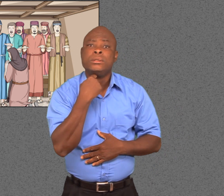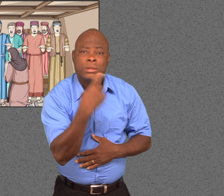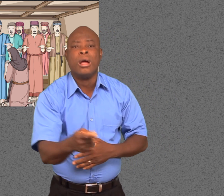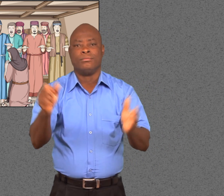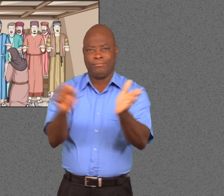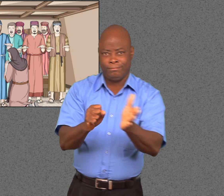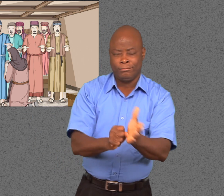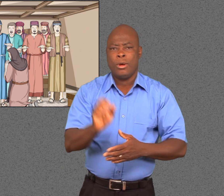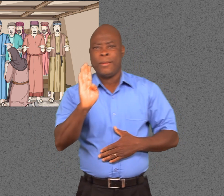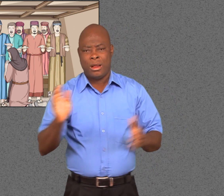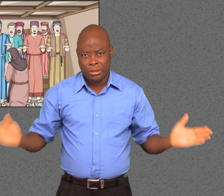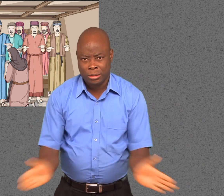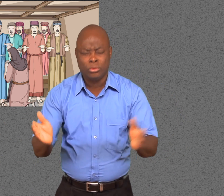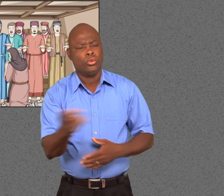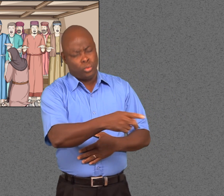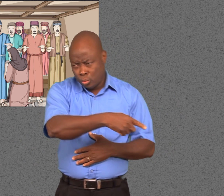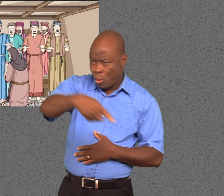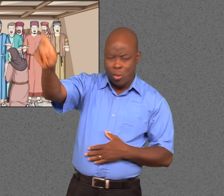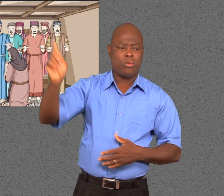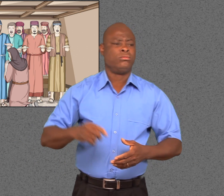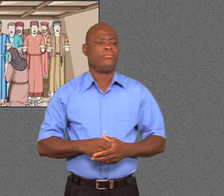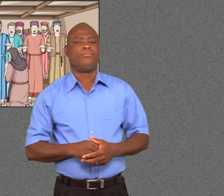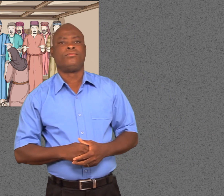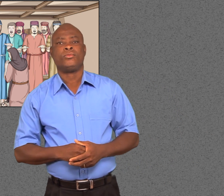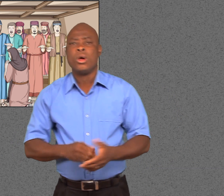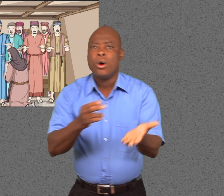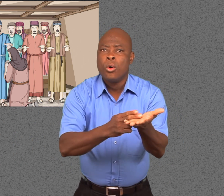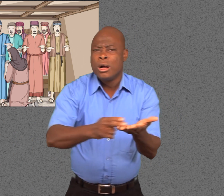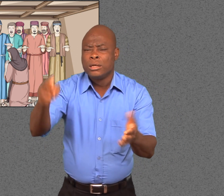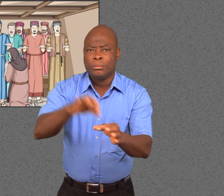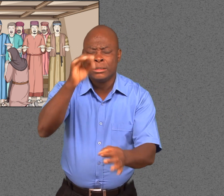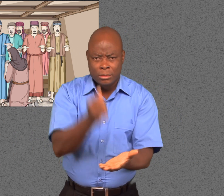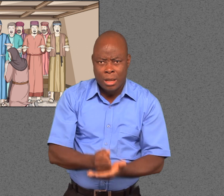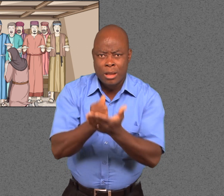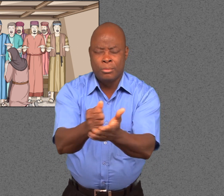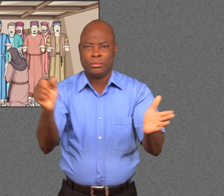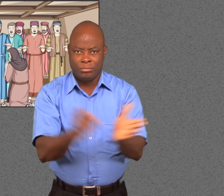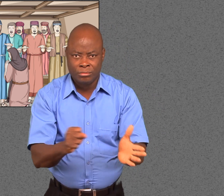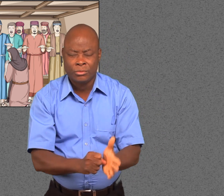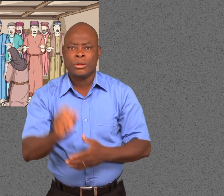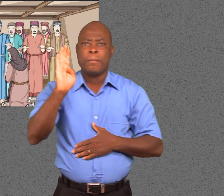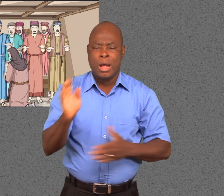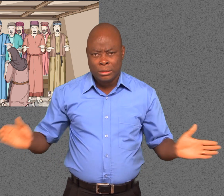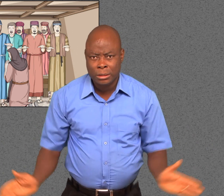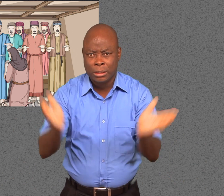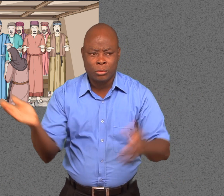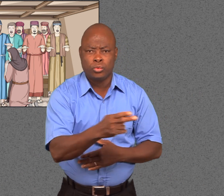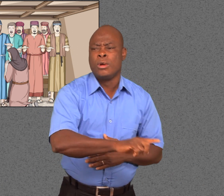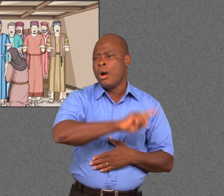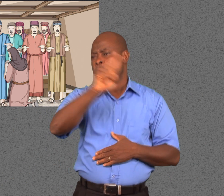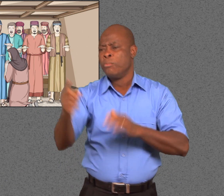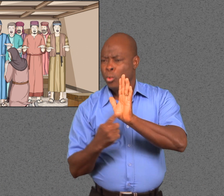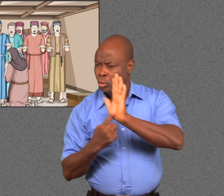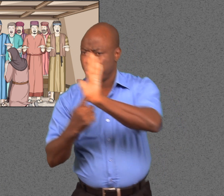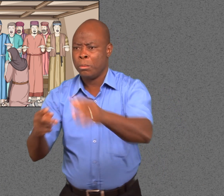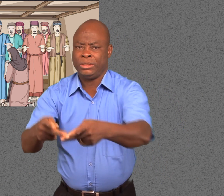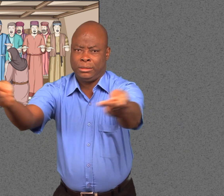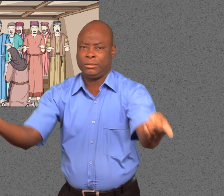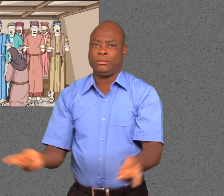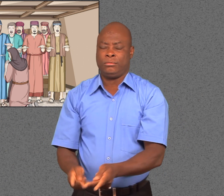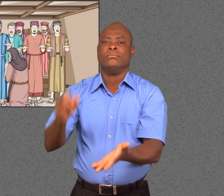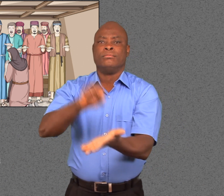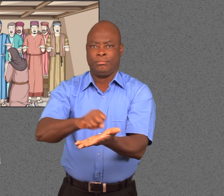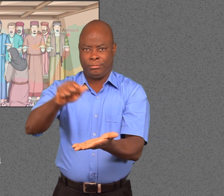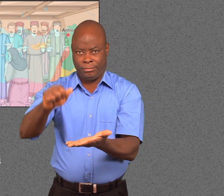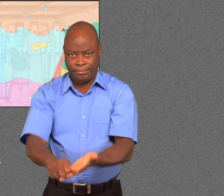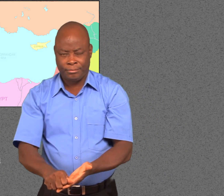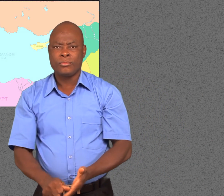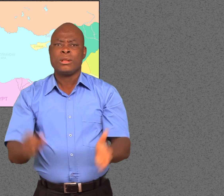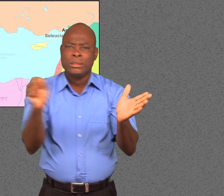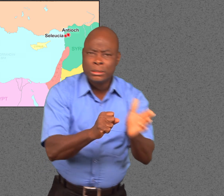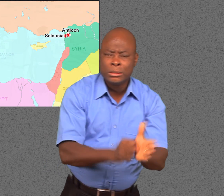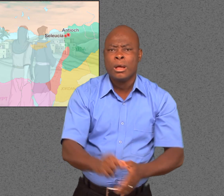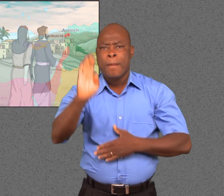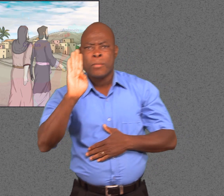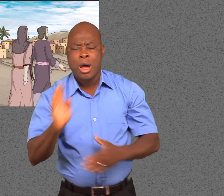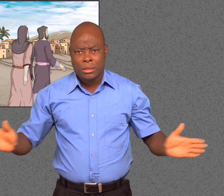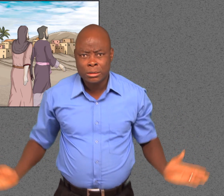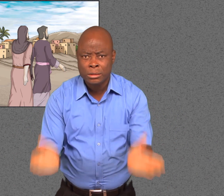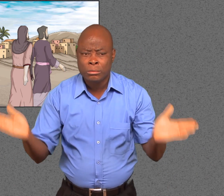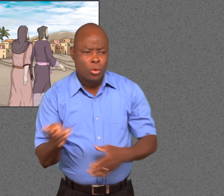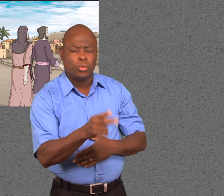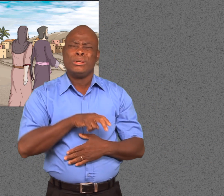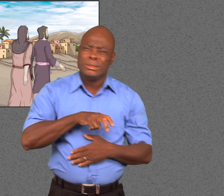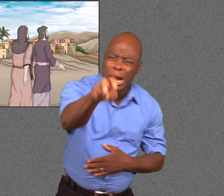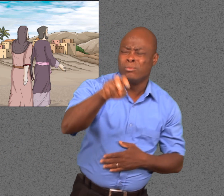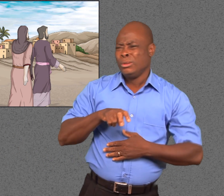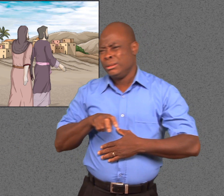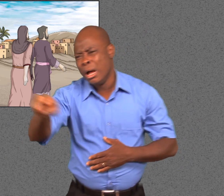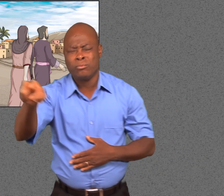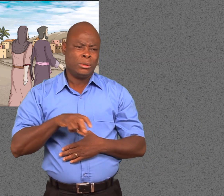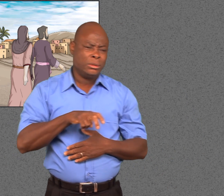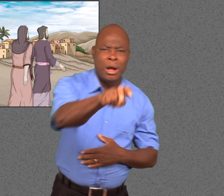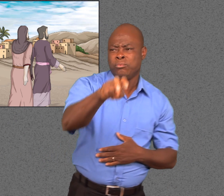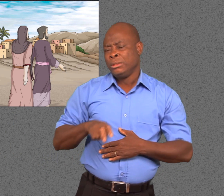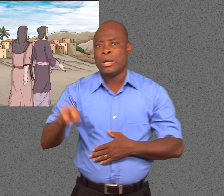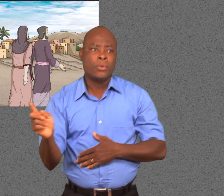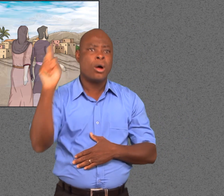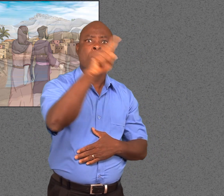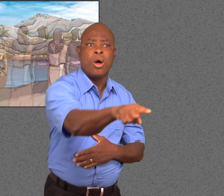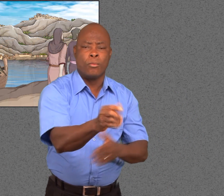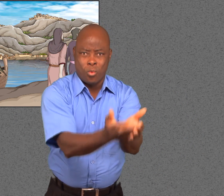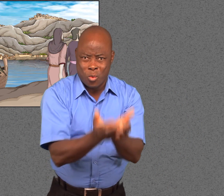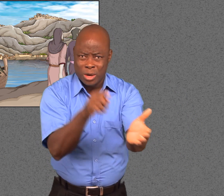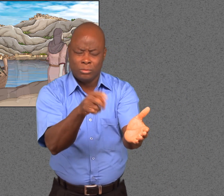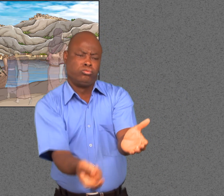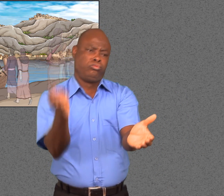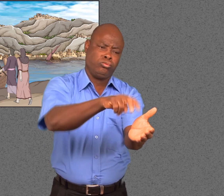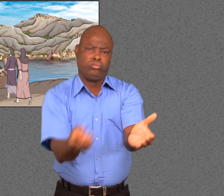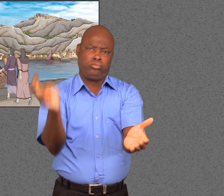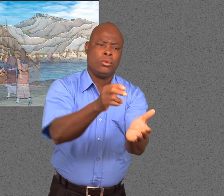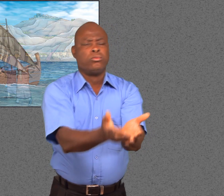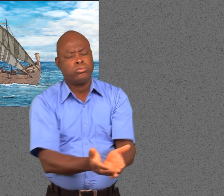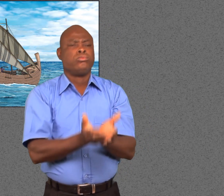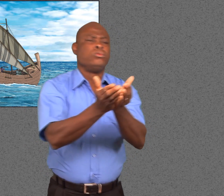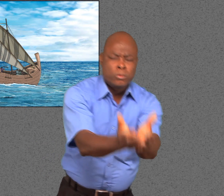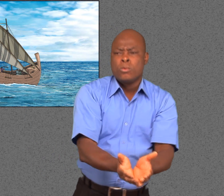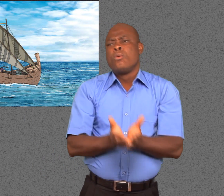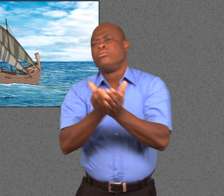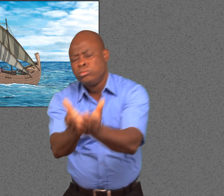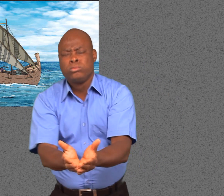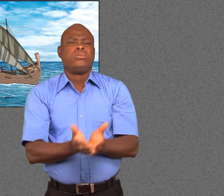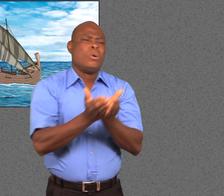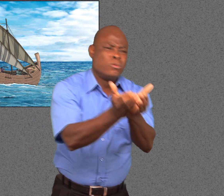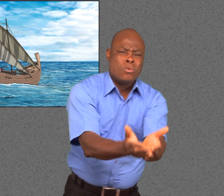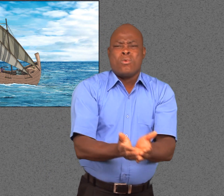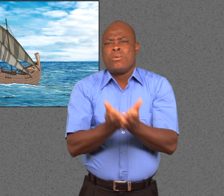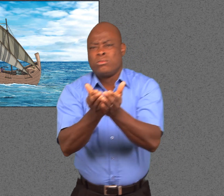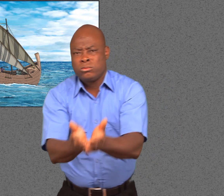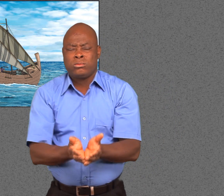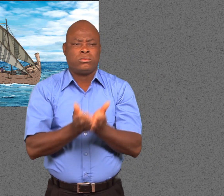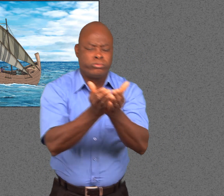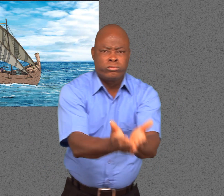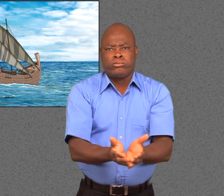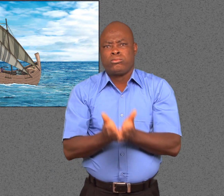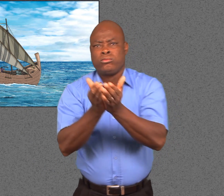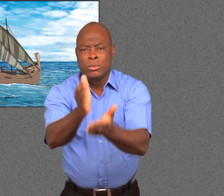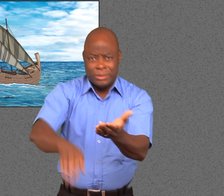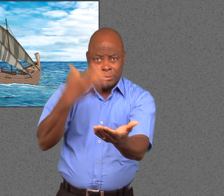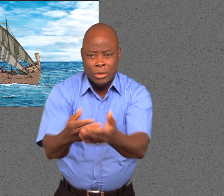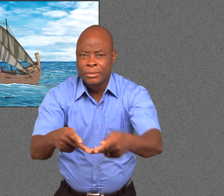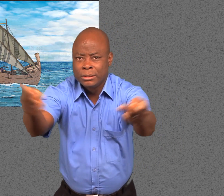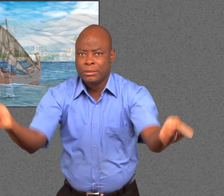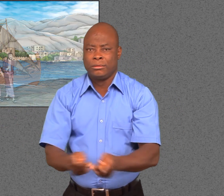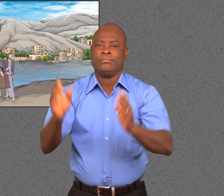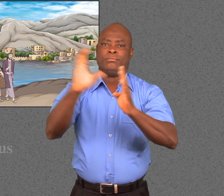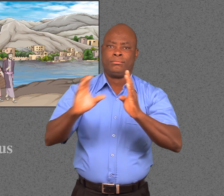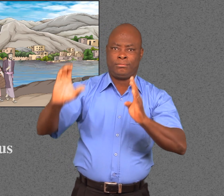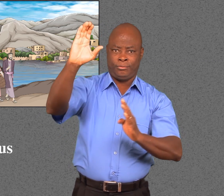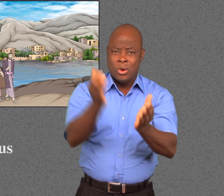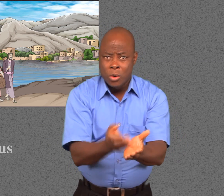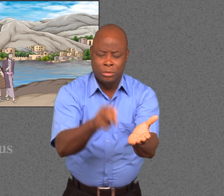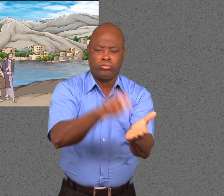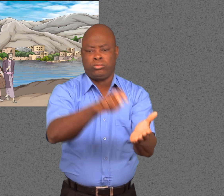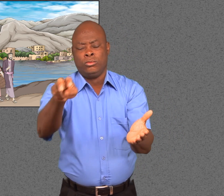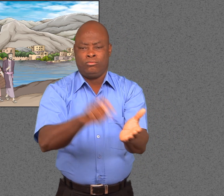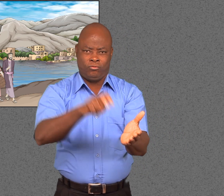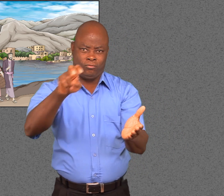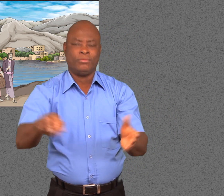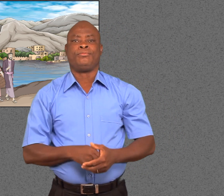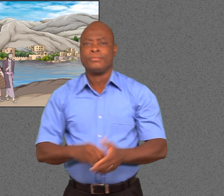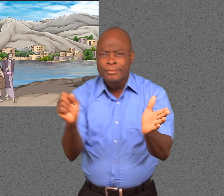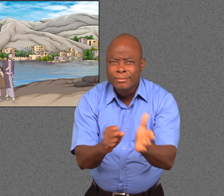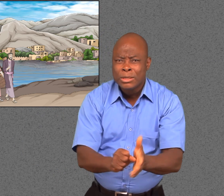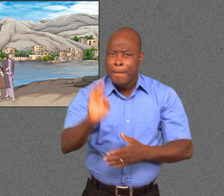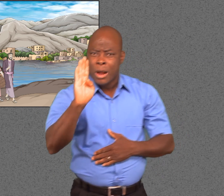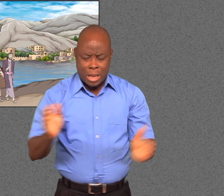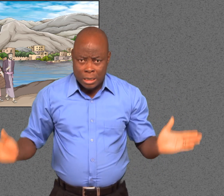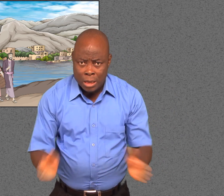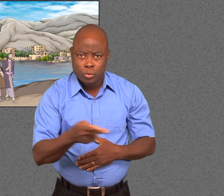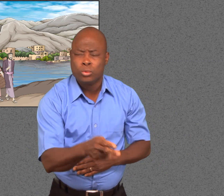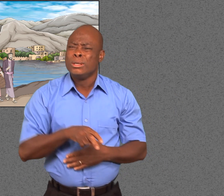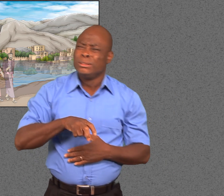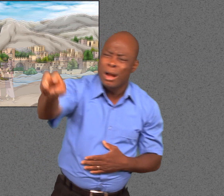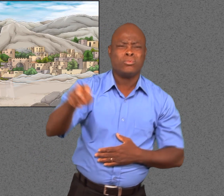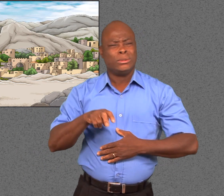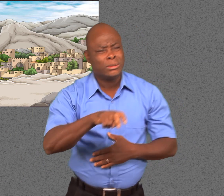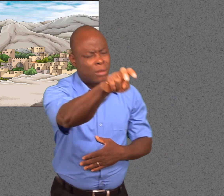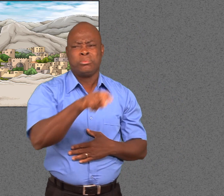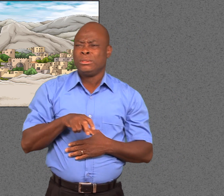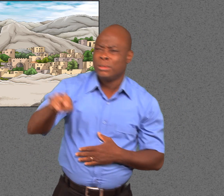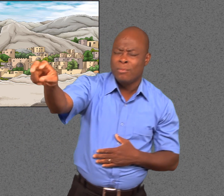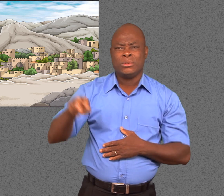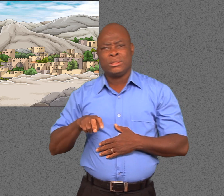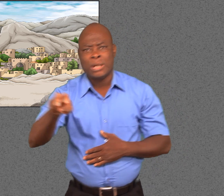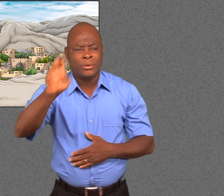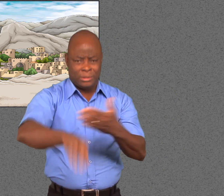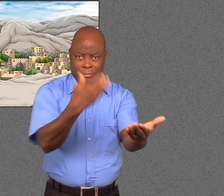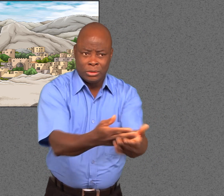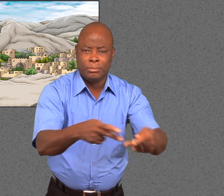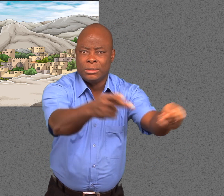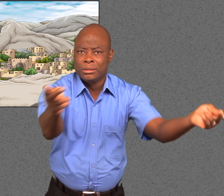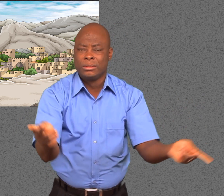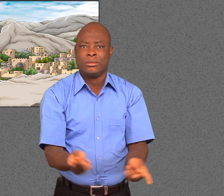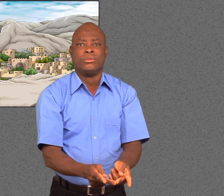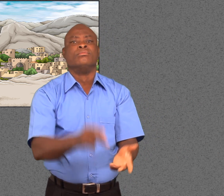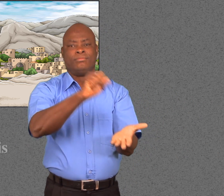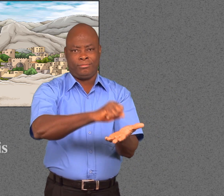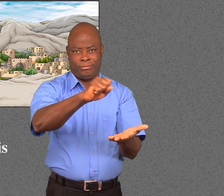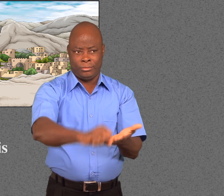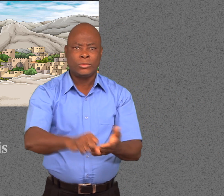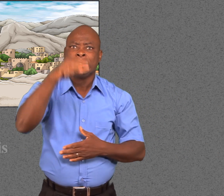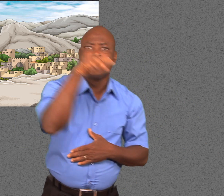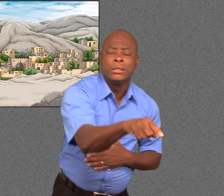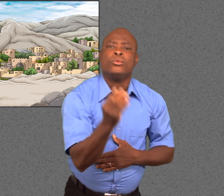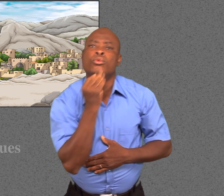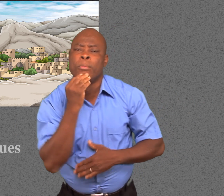So Barnabas and Saul, sent forth by the Holy Spirit, went down to Seleucia and sailed from there to Cyprus.